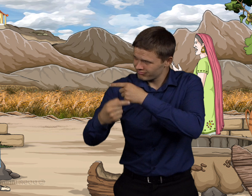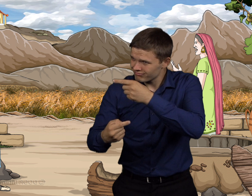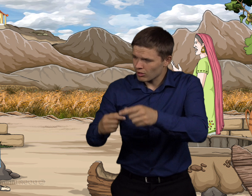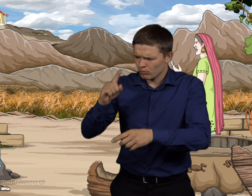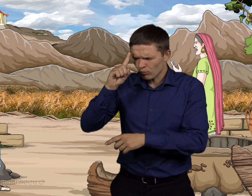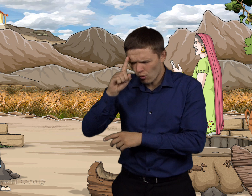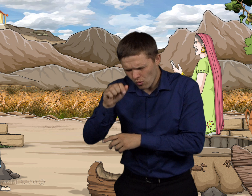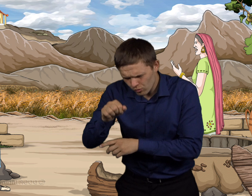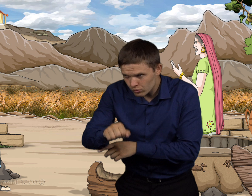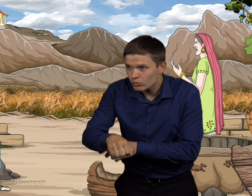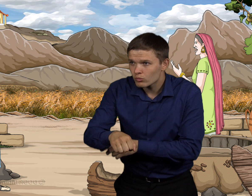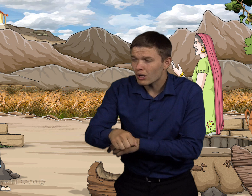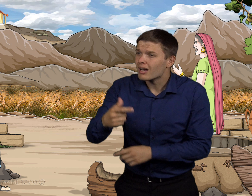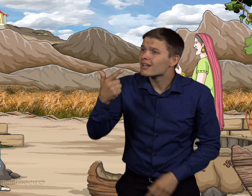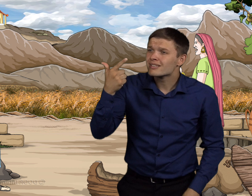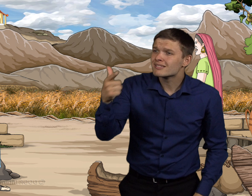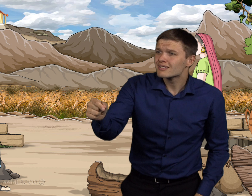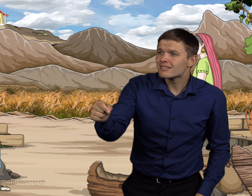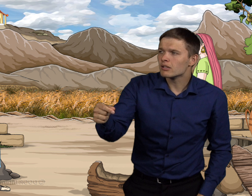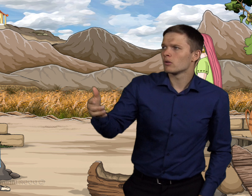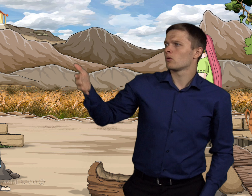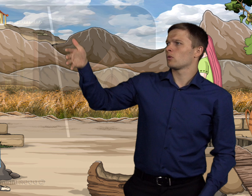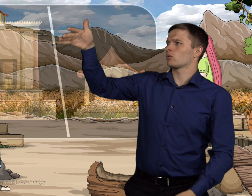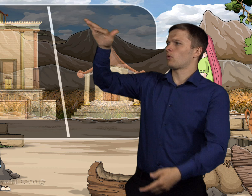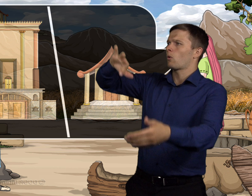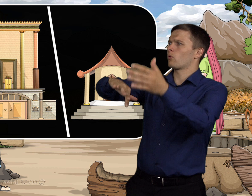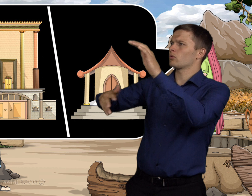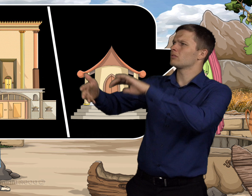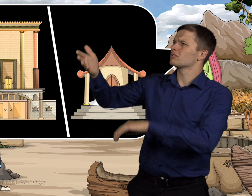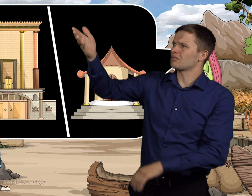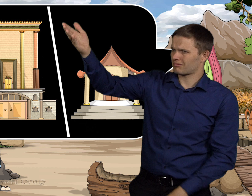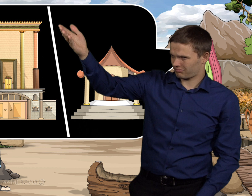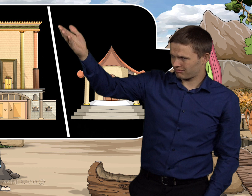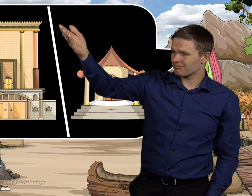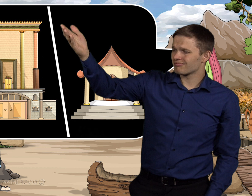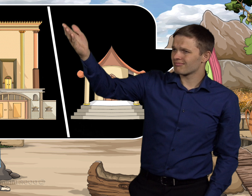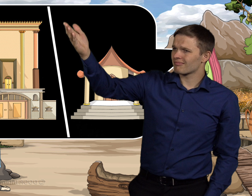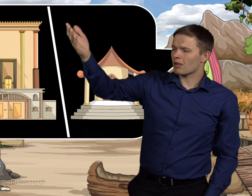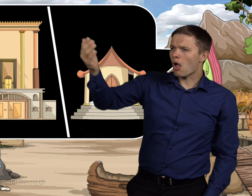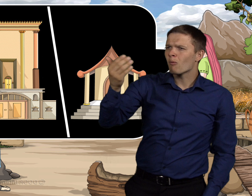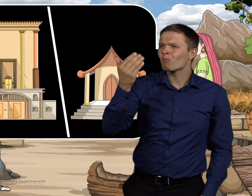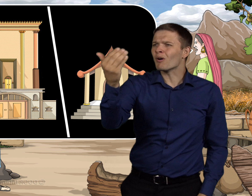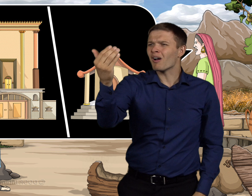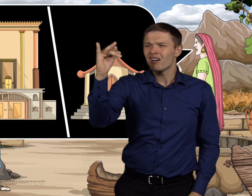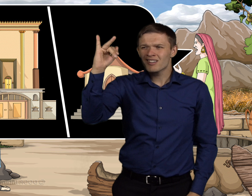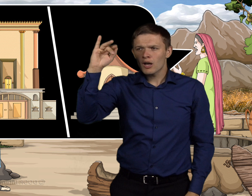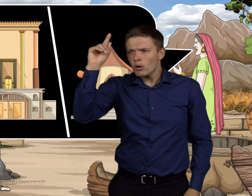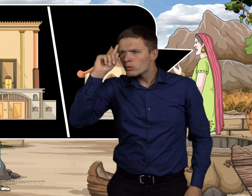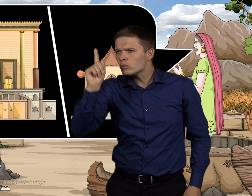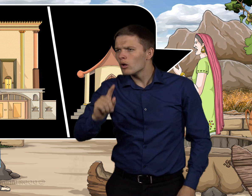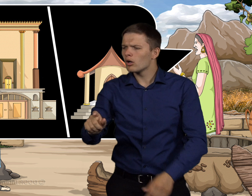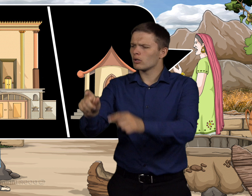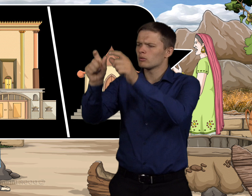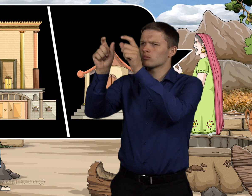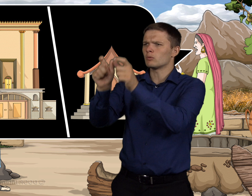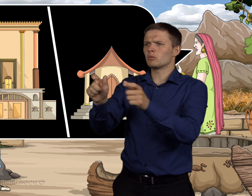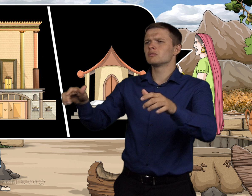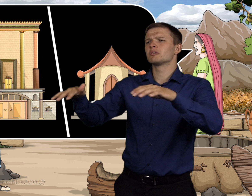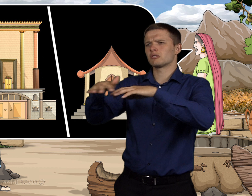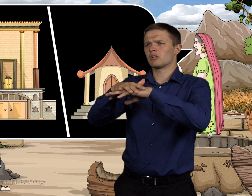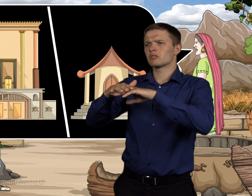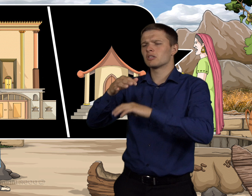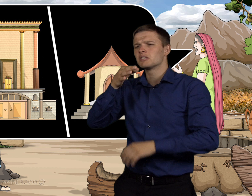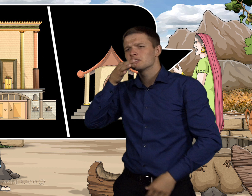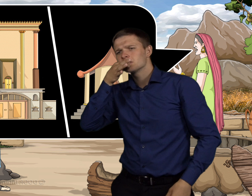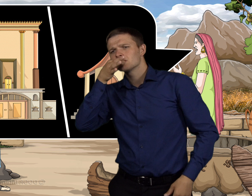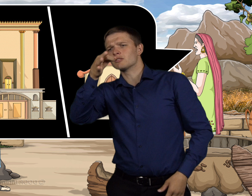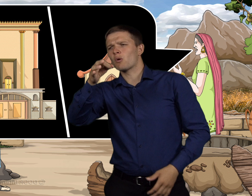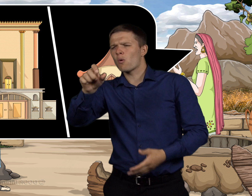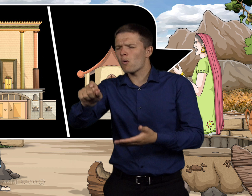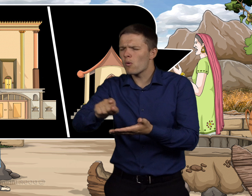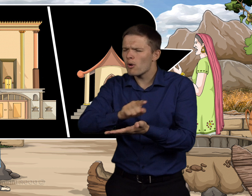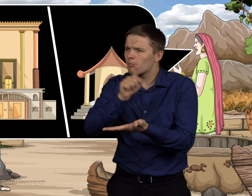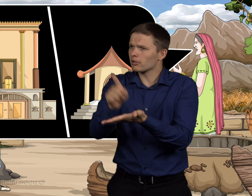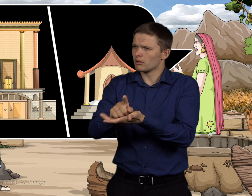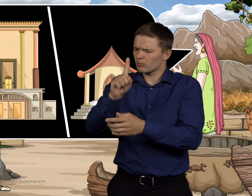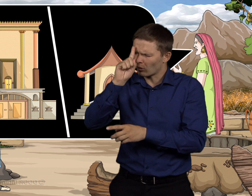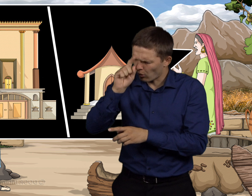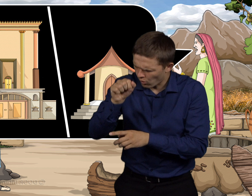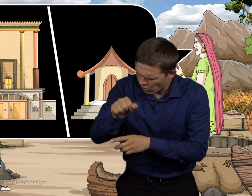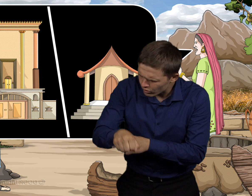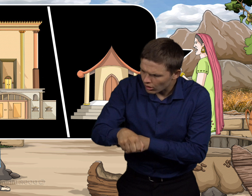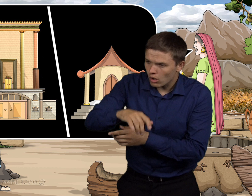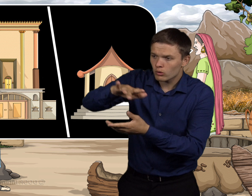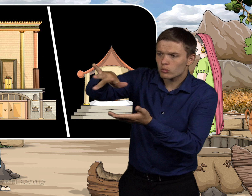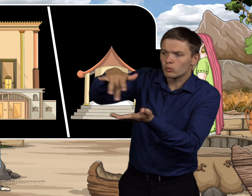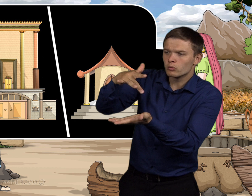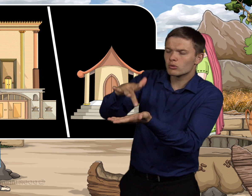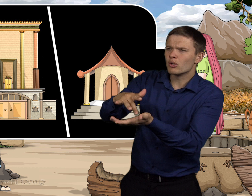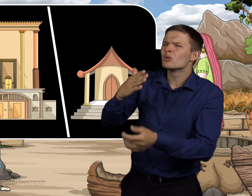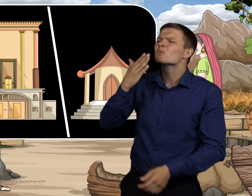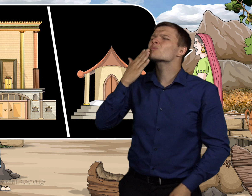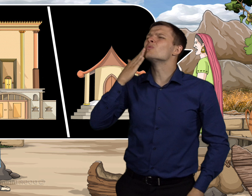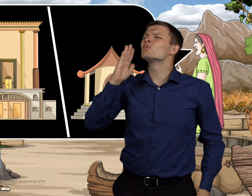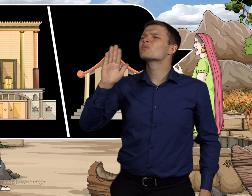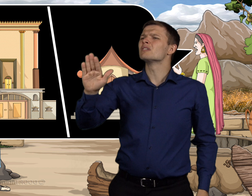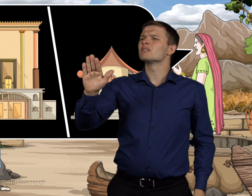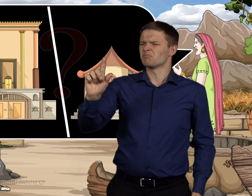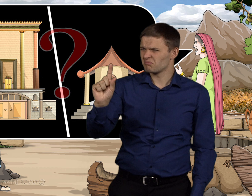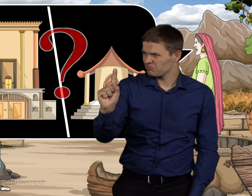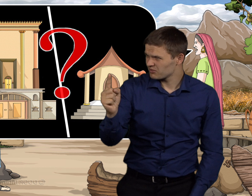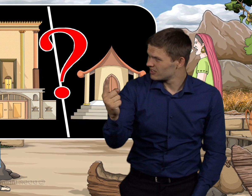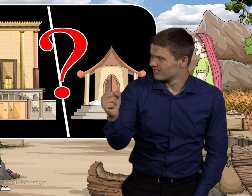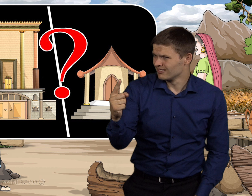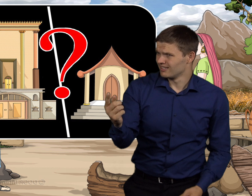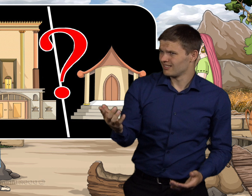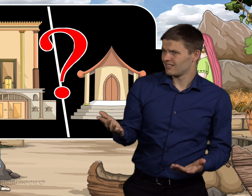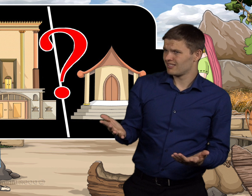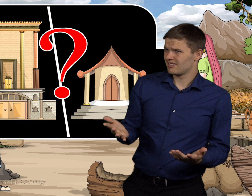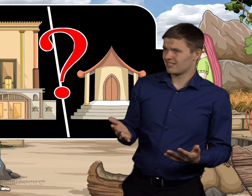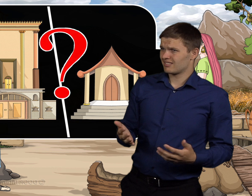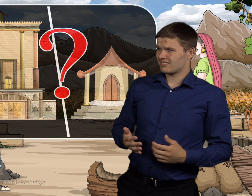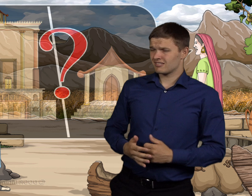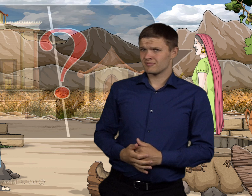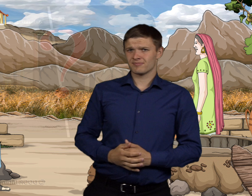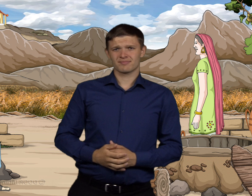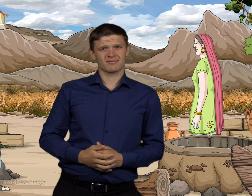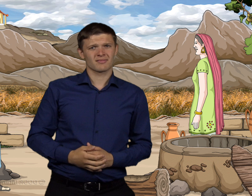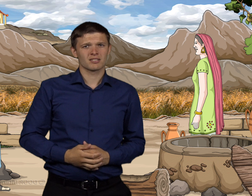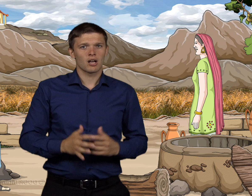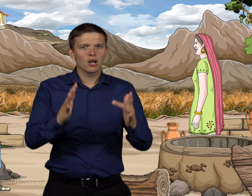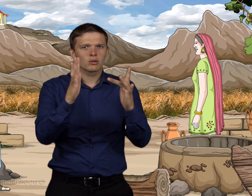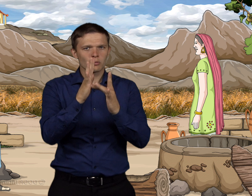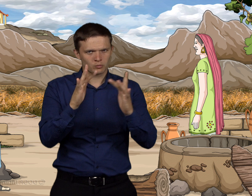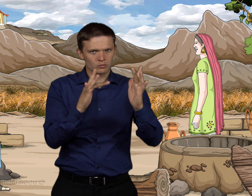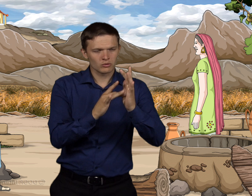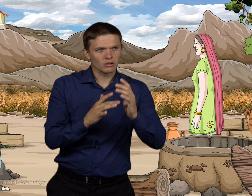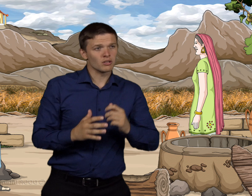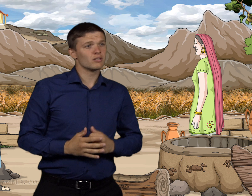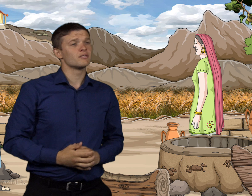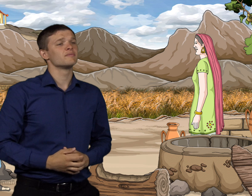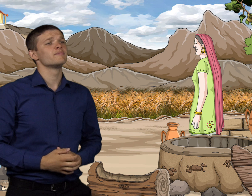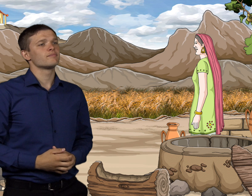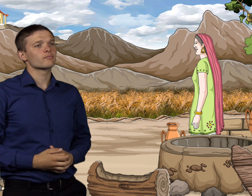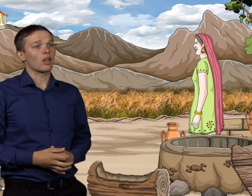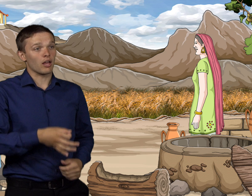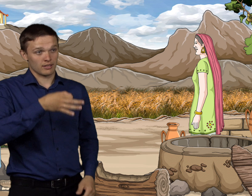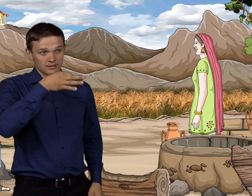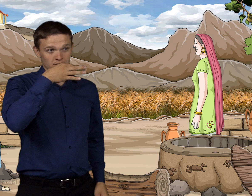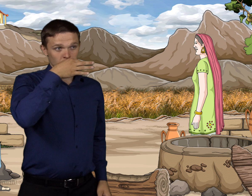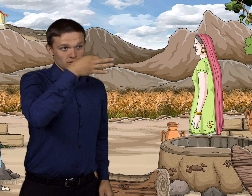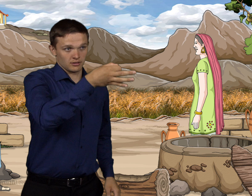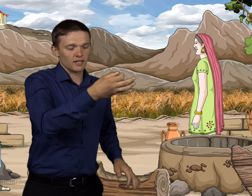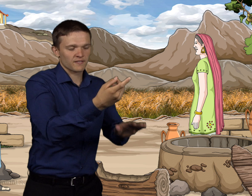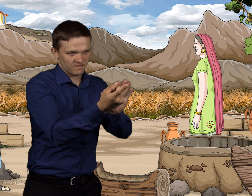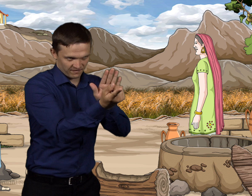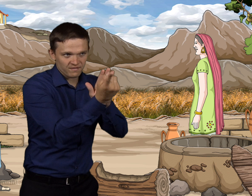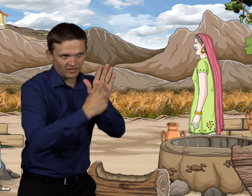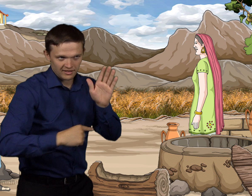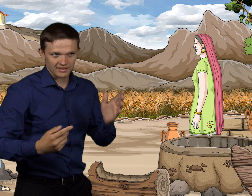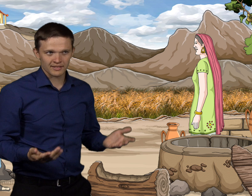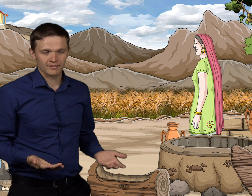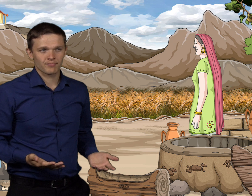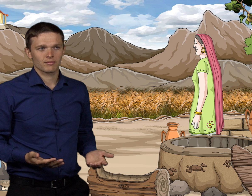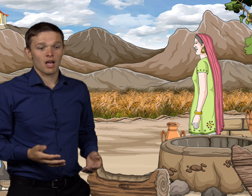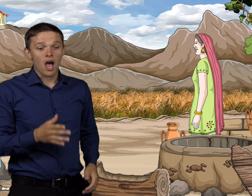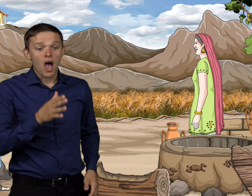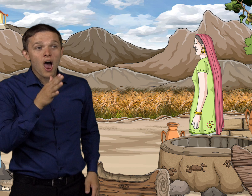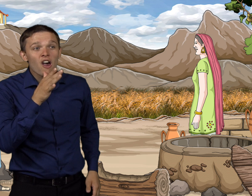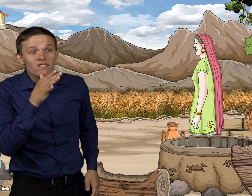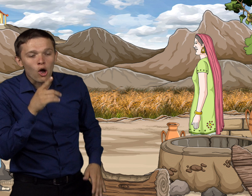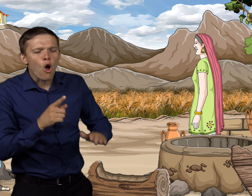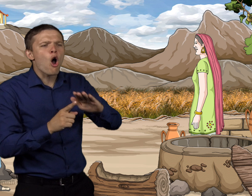Our fathers worshiped on this mountain, but you Jews say that the place where one must worship is in Jerusalem.”